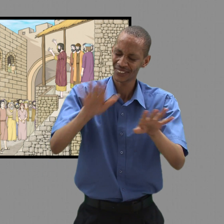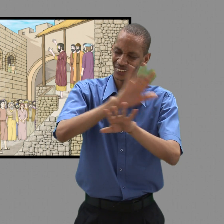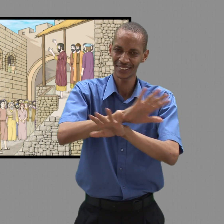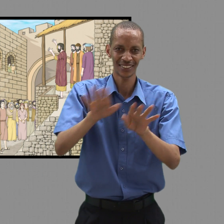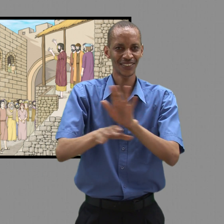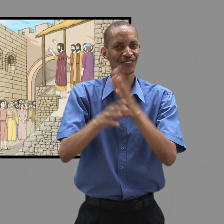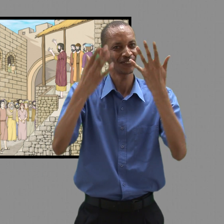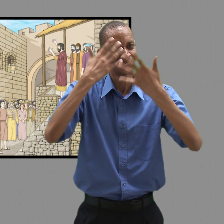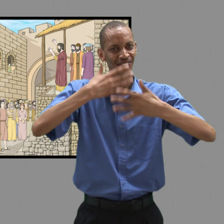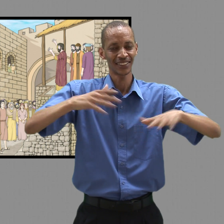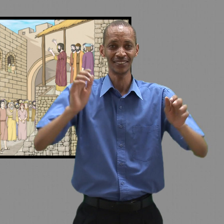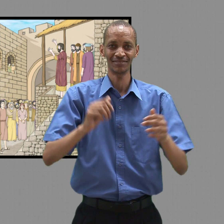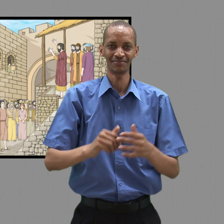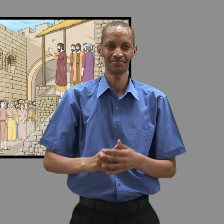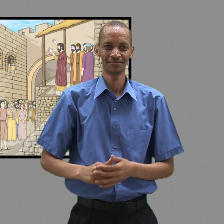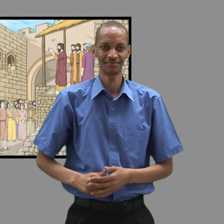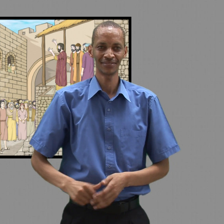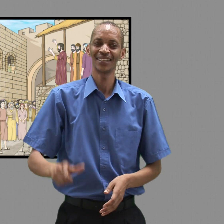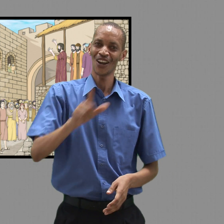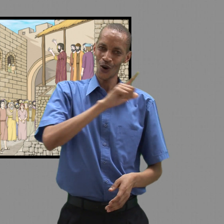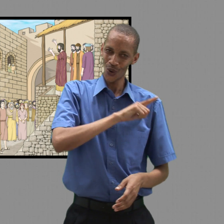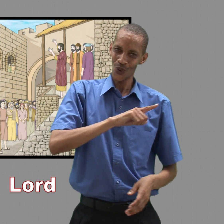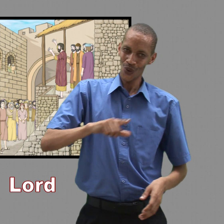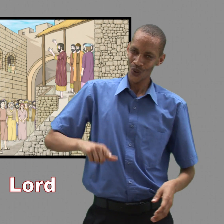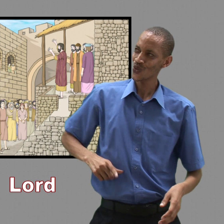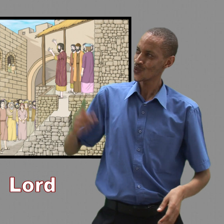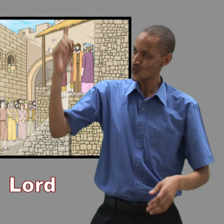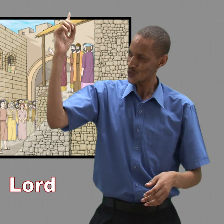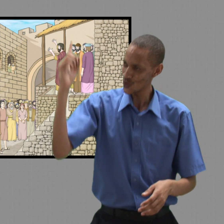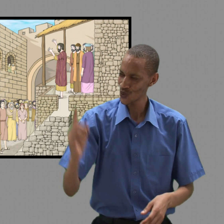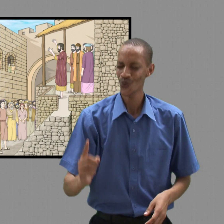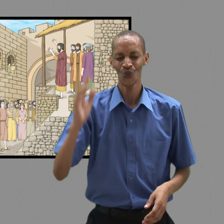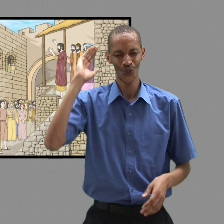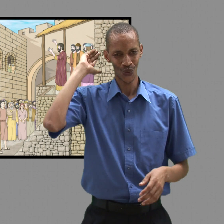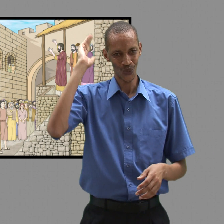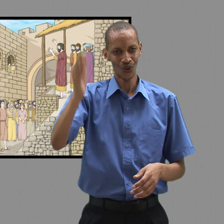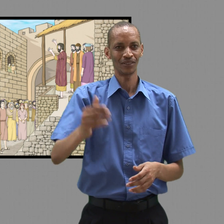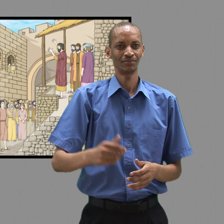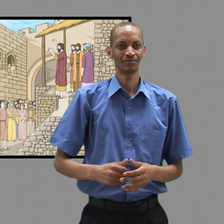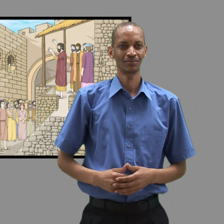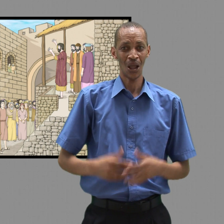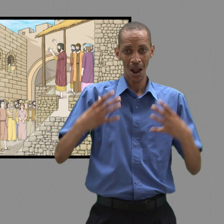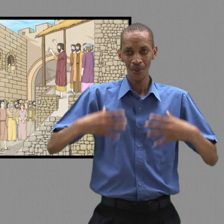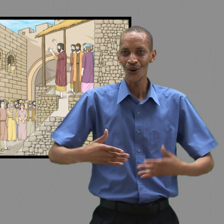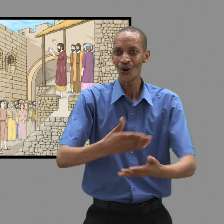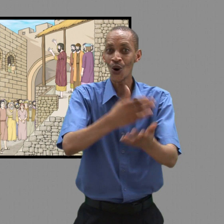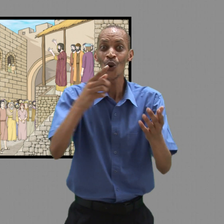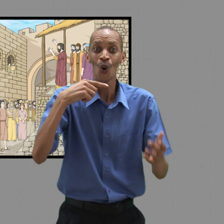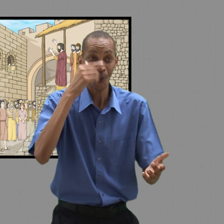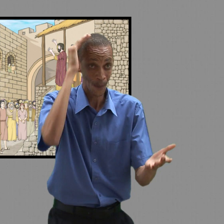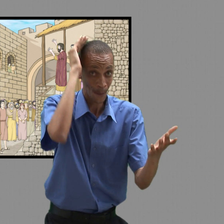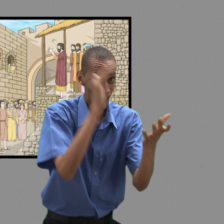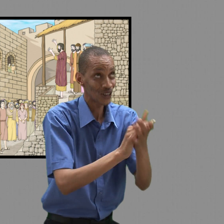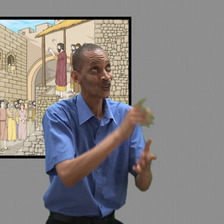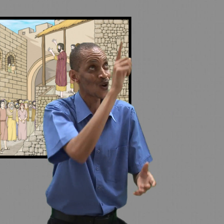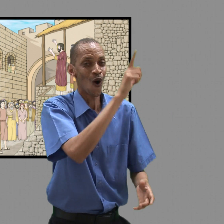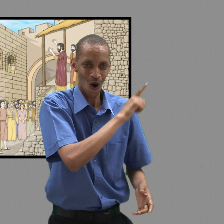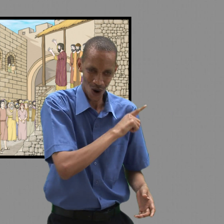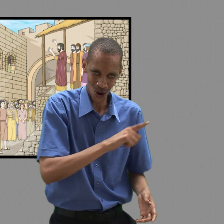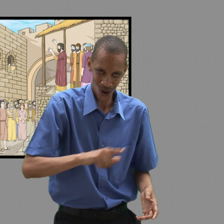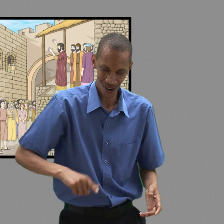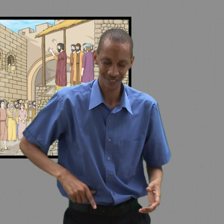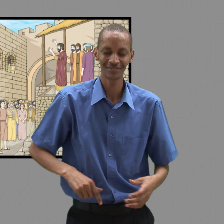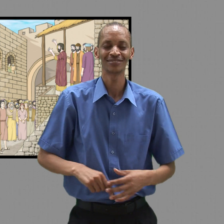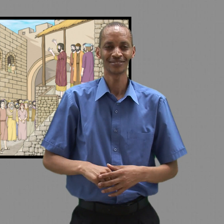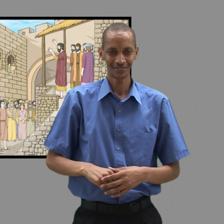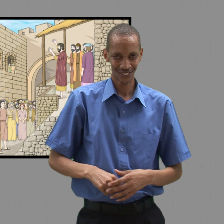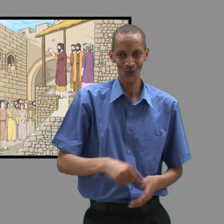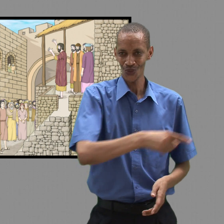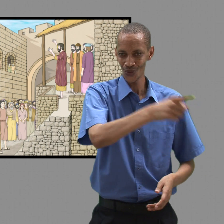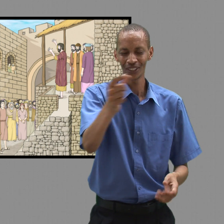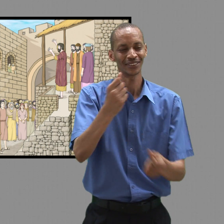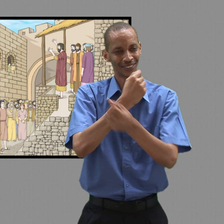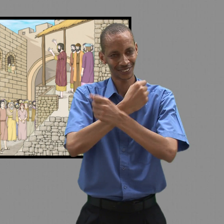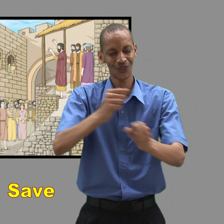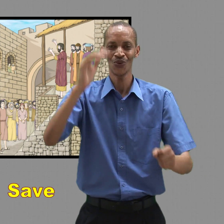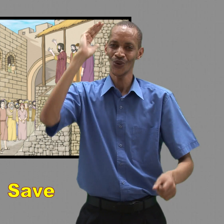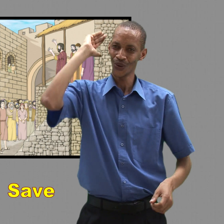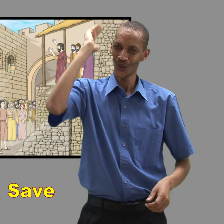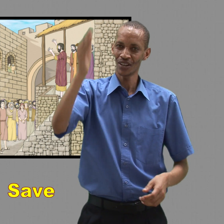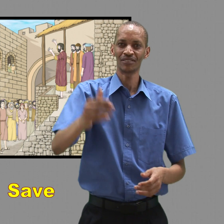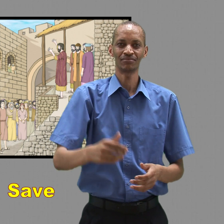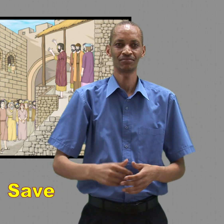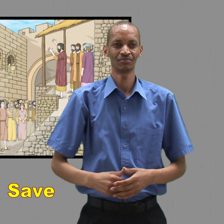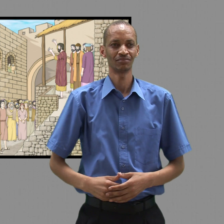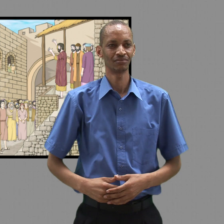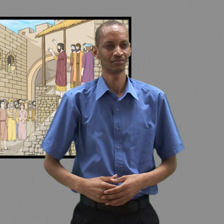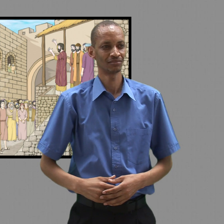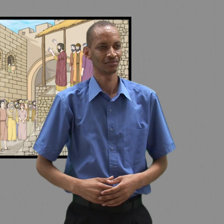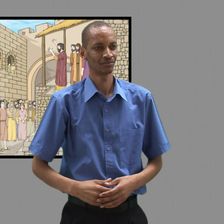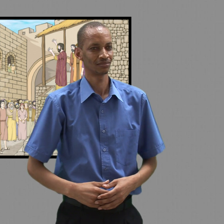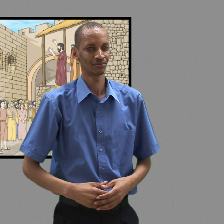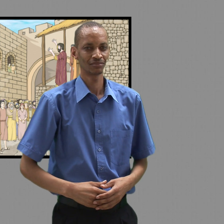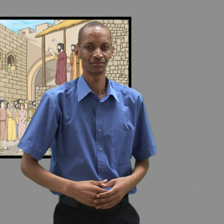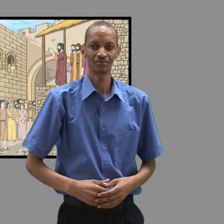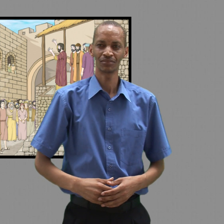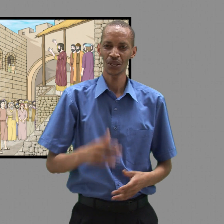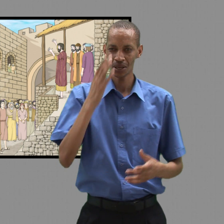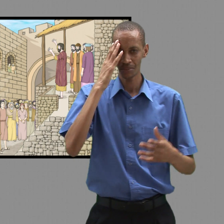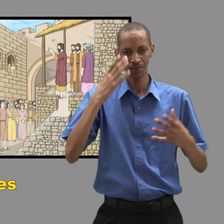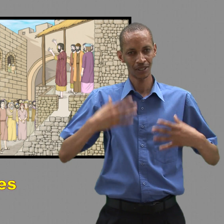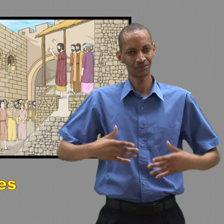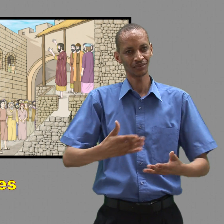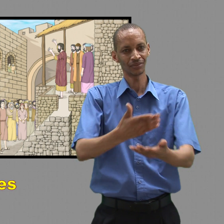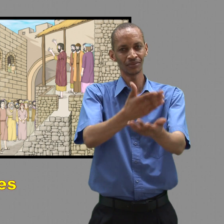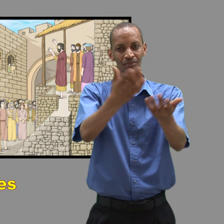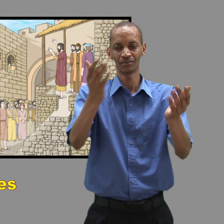And everyone who calls on the name of the Lord will be saved.’